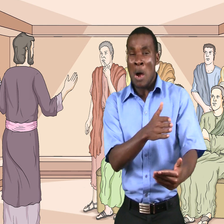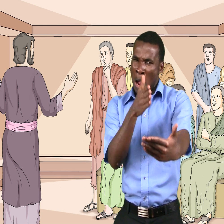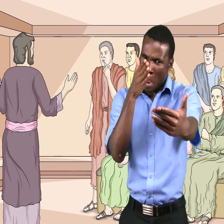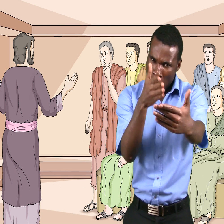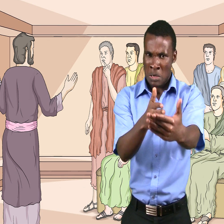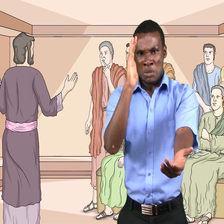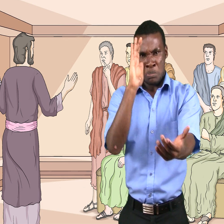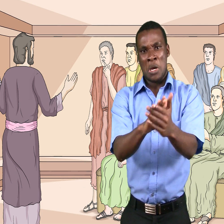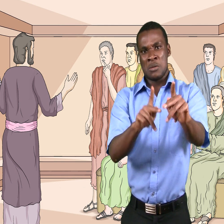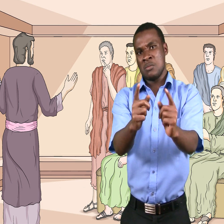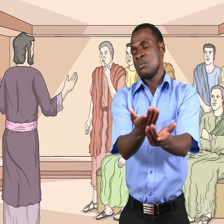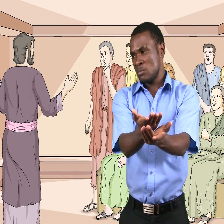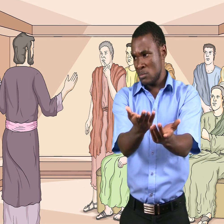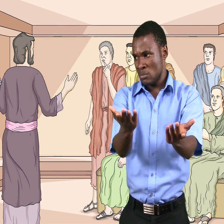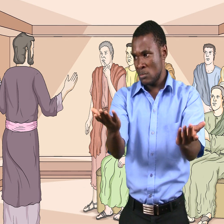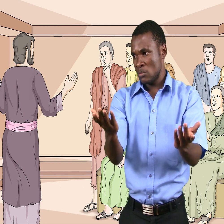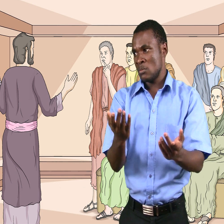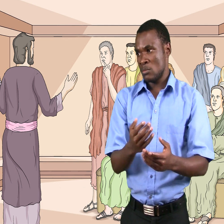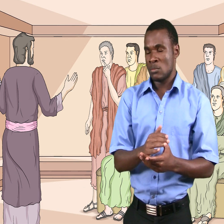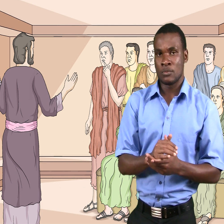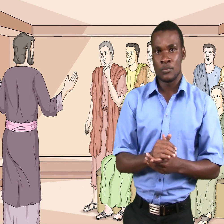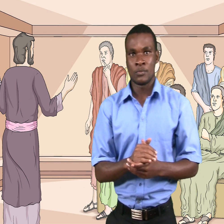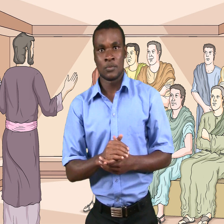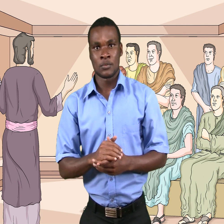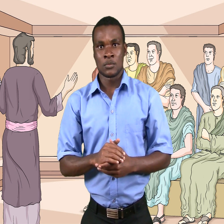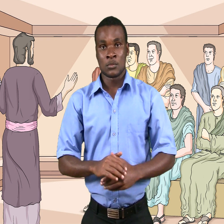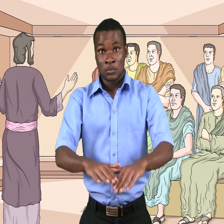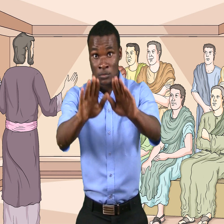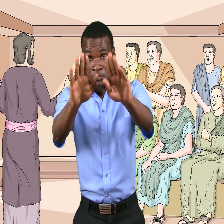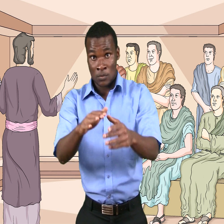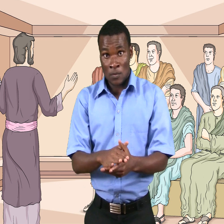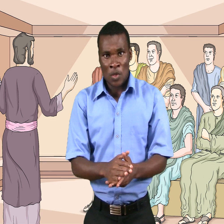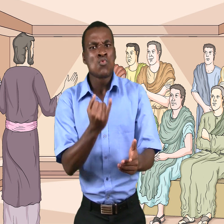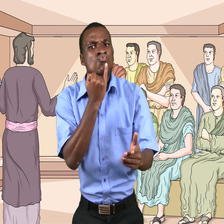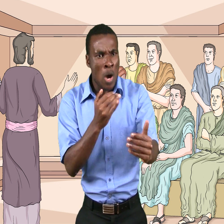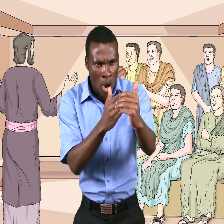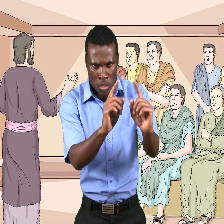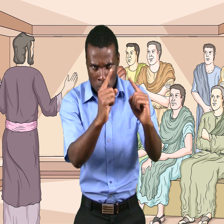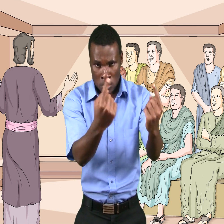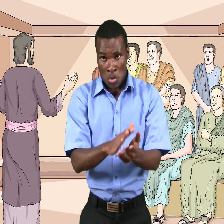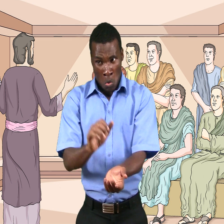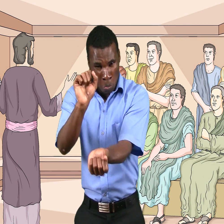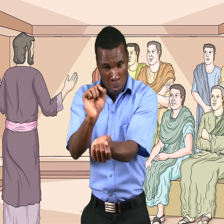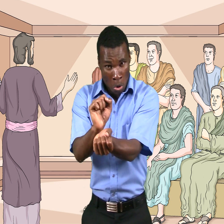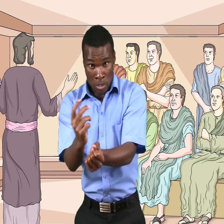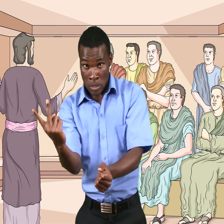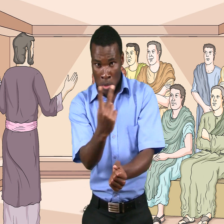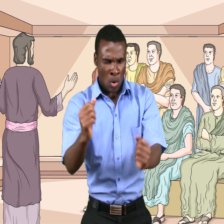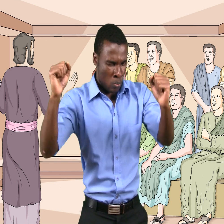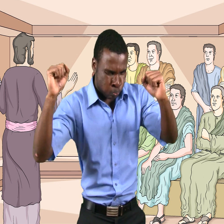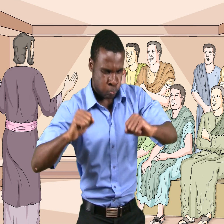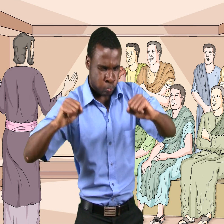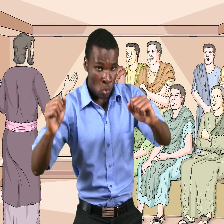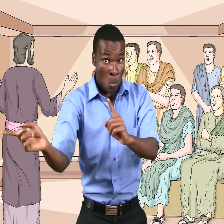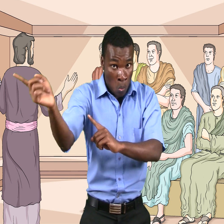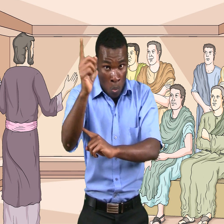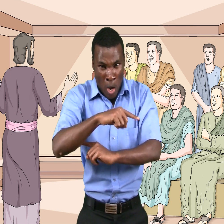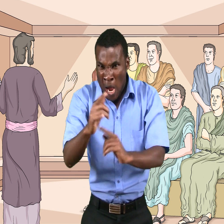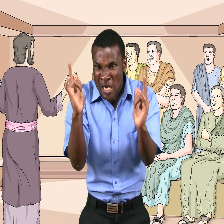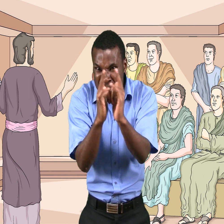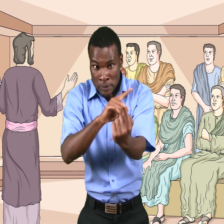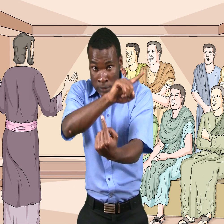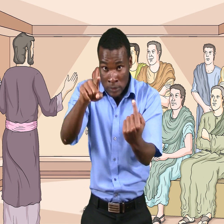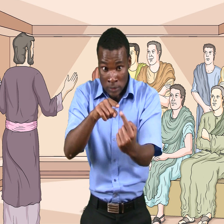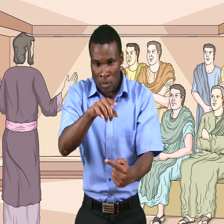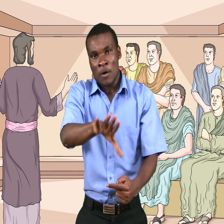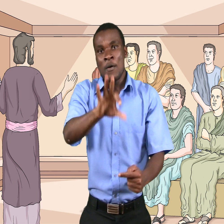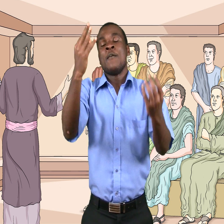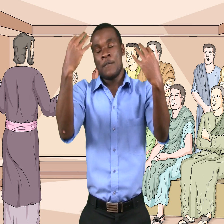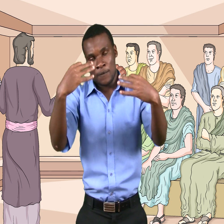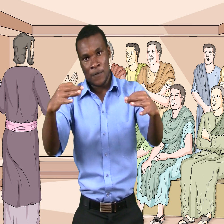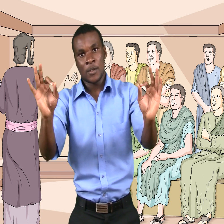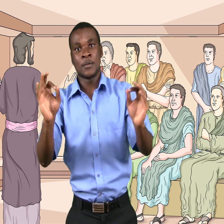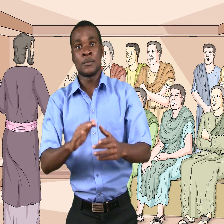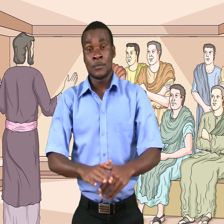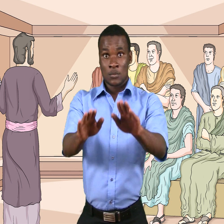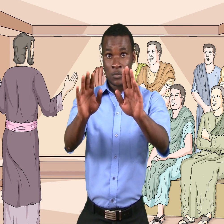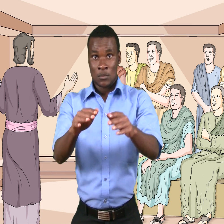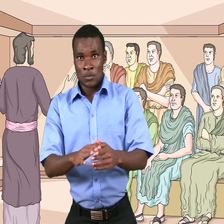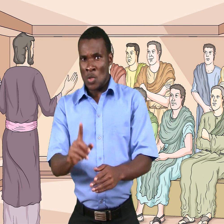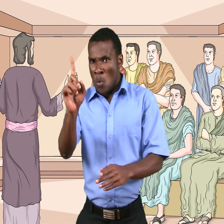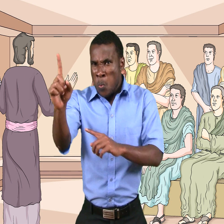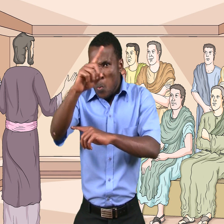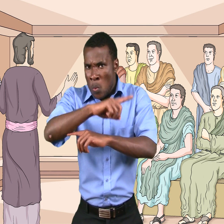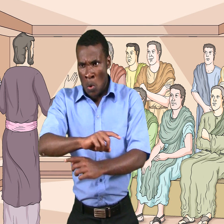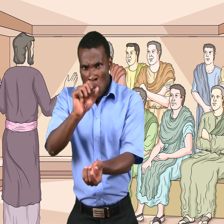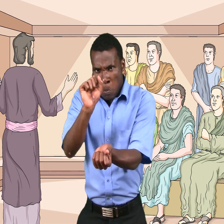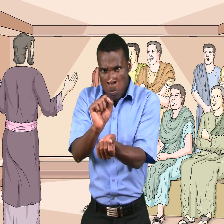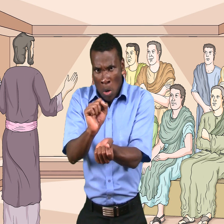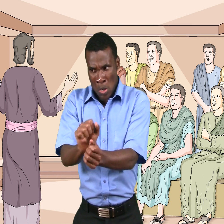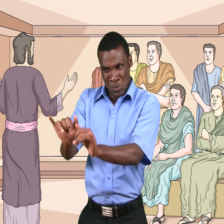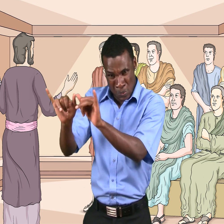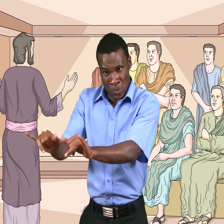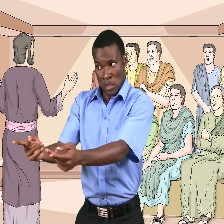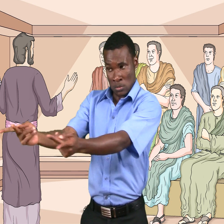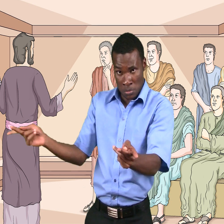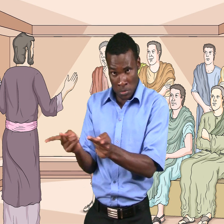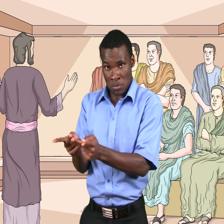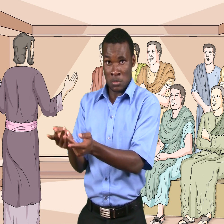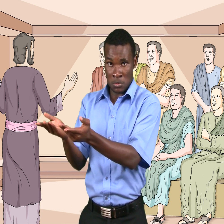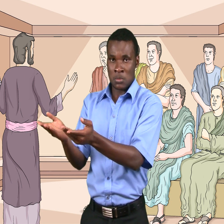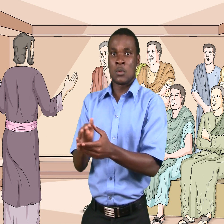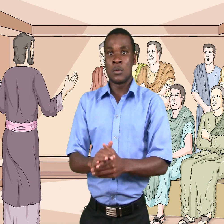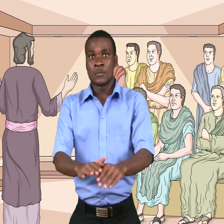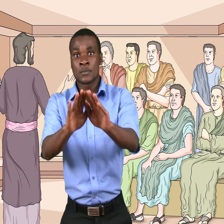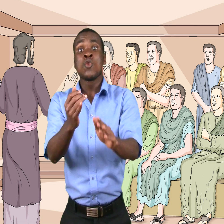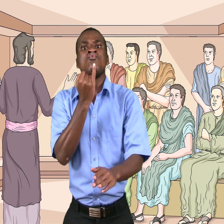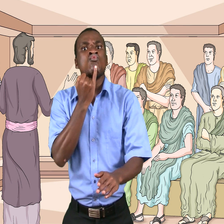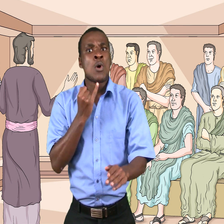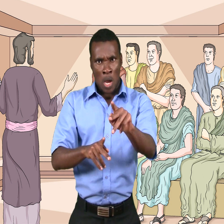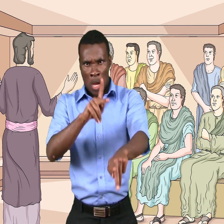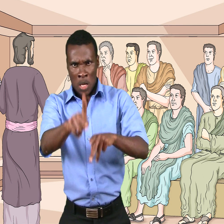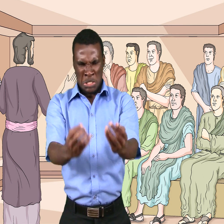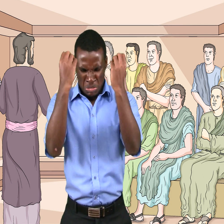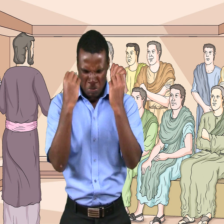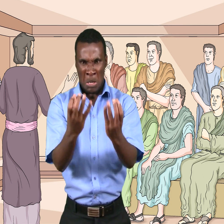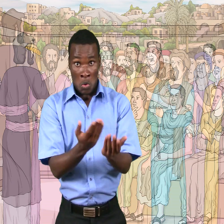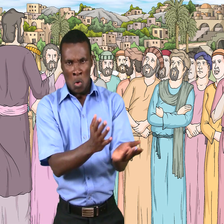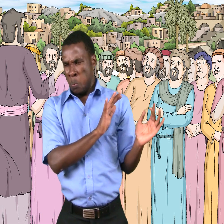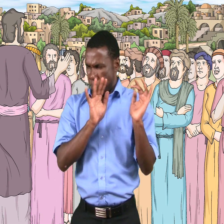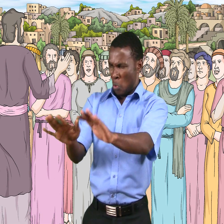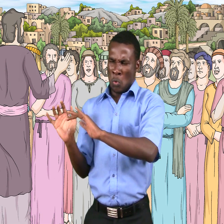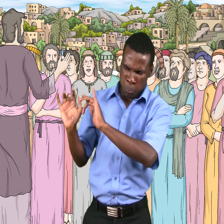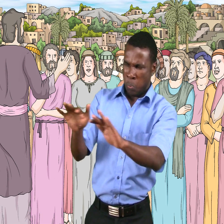But we consider your views worth hearing, because we know that people everywhere are speaking against this sect.”